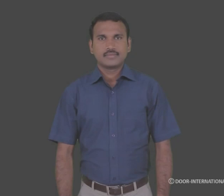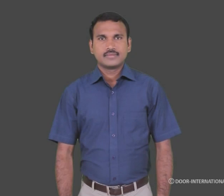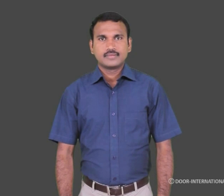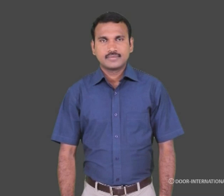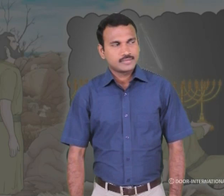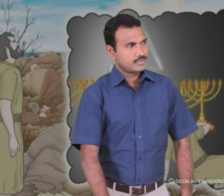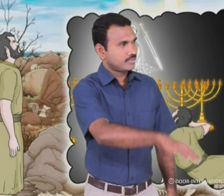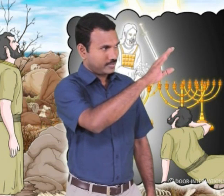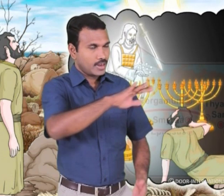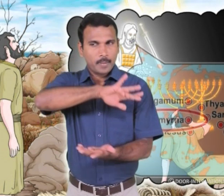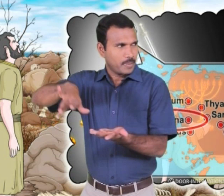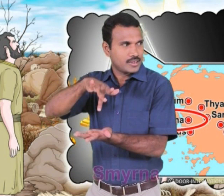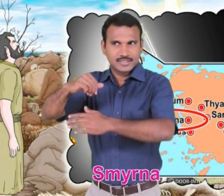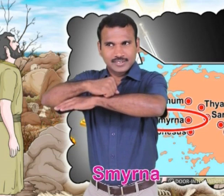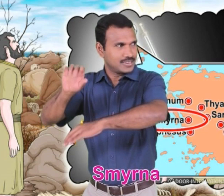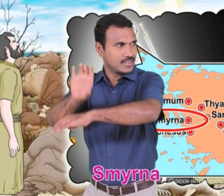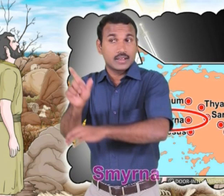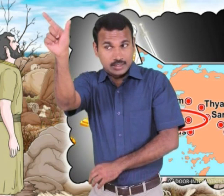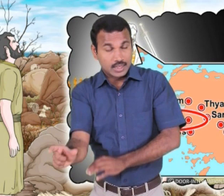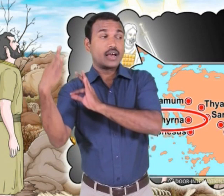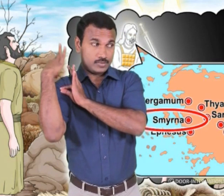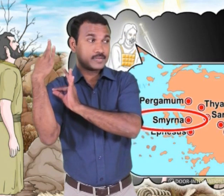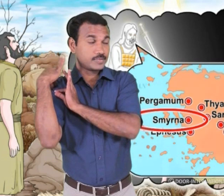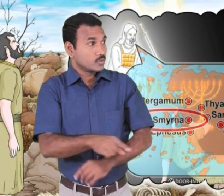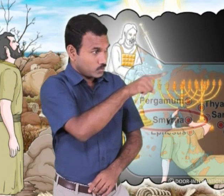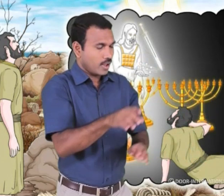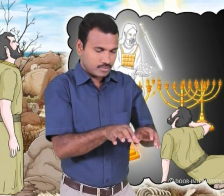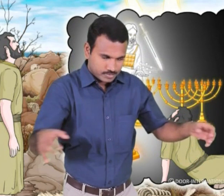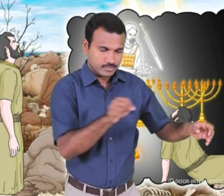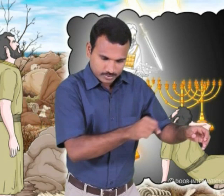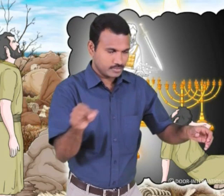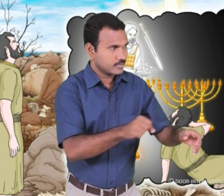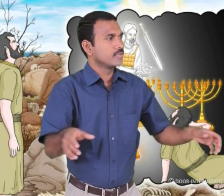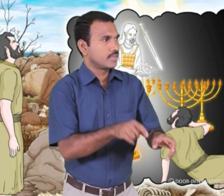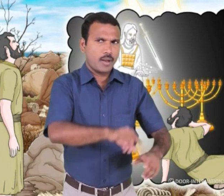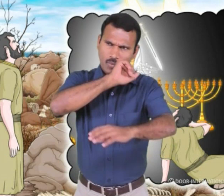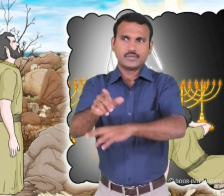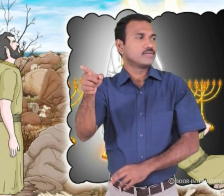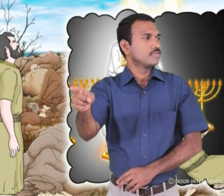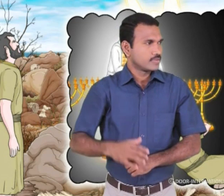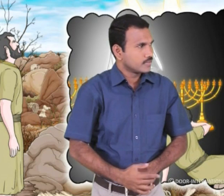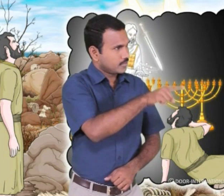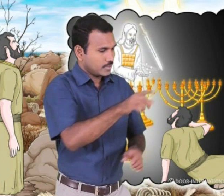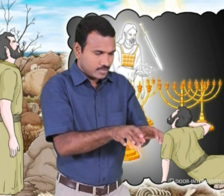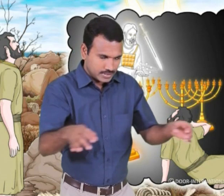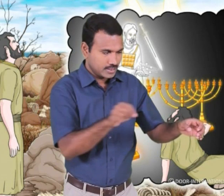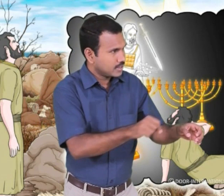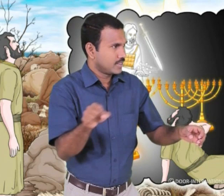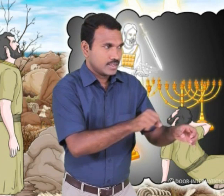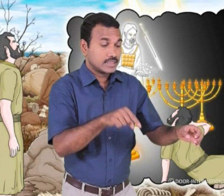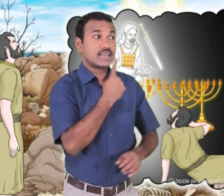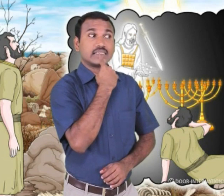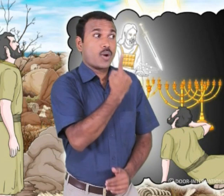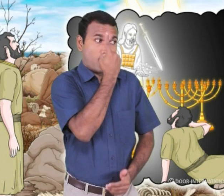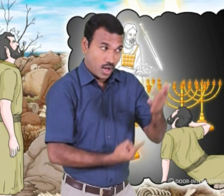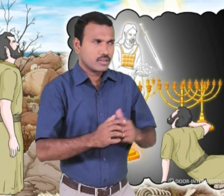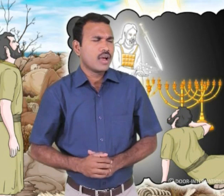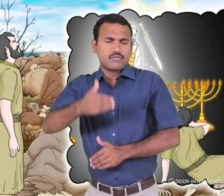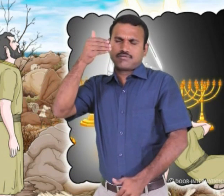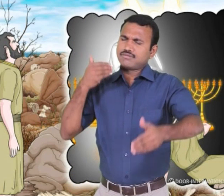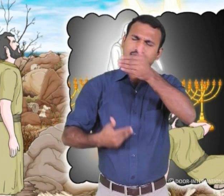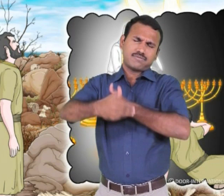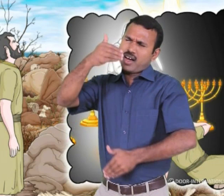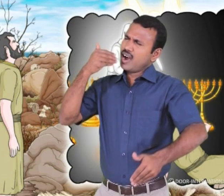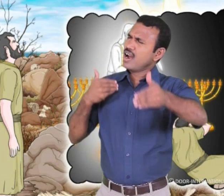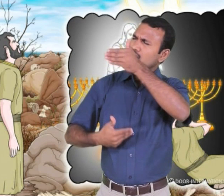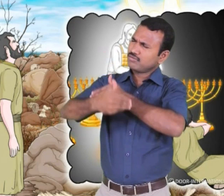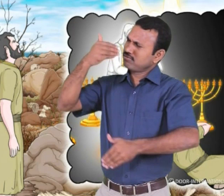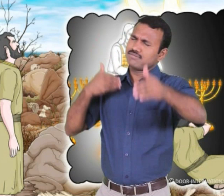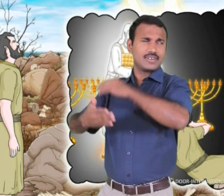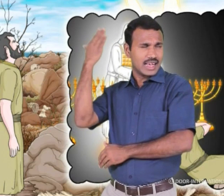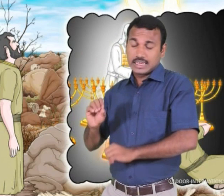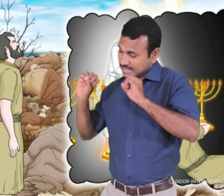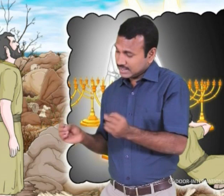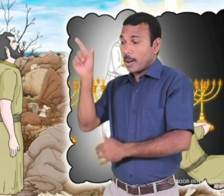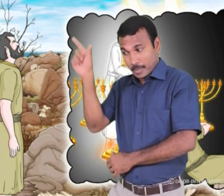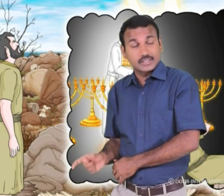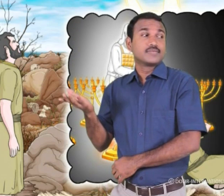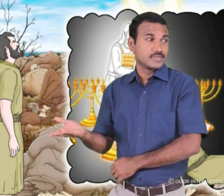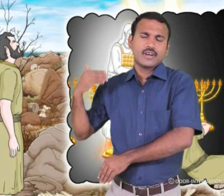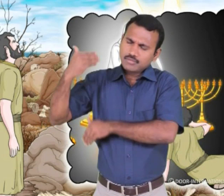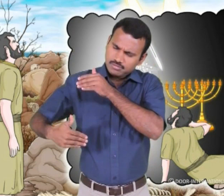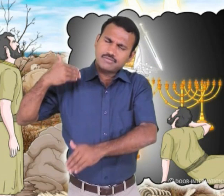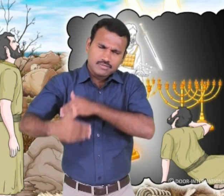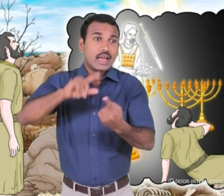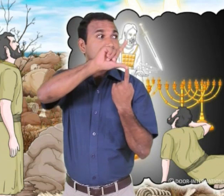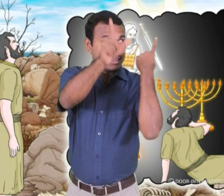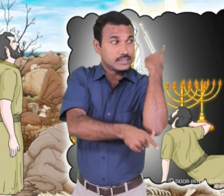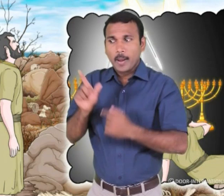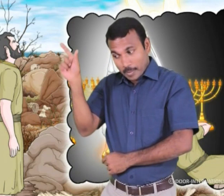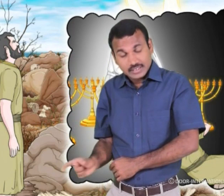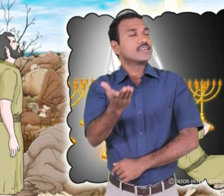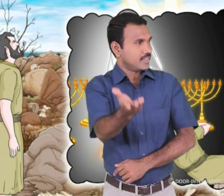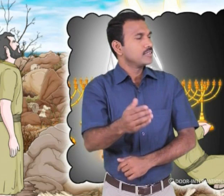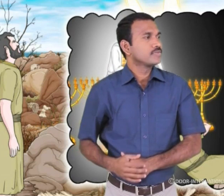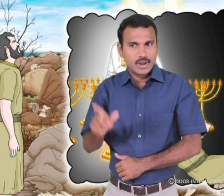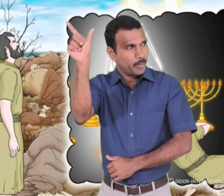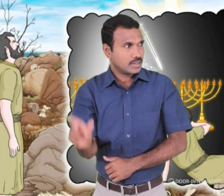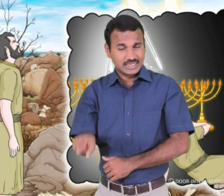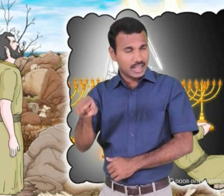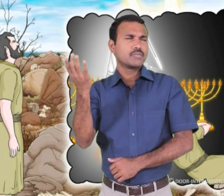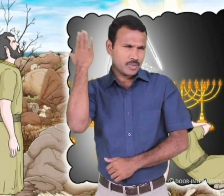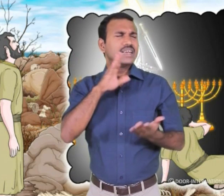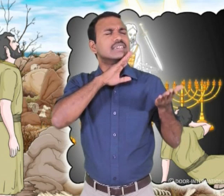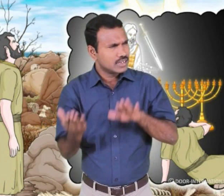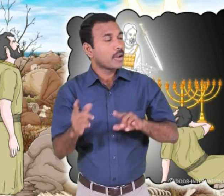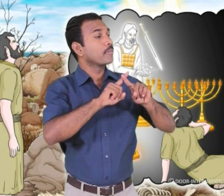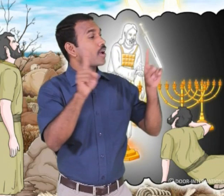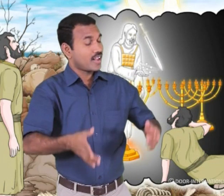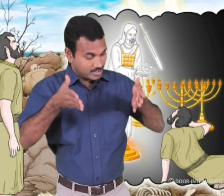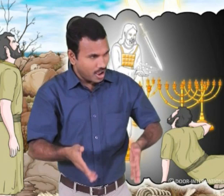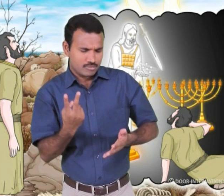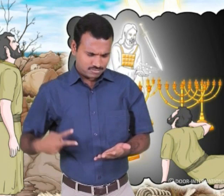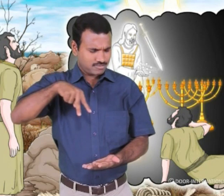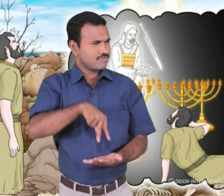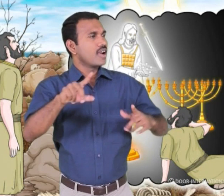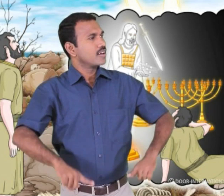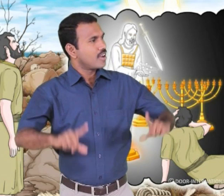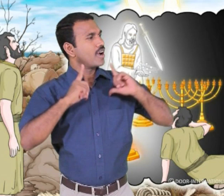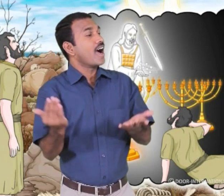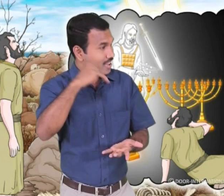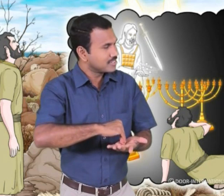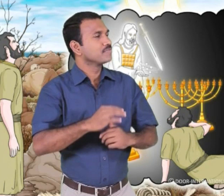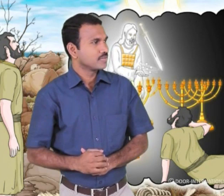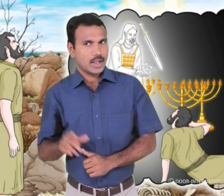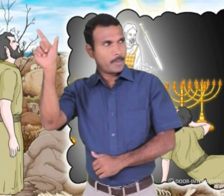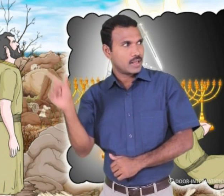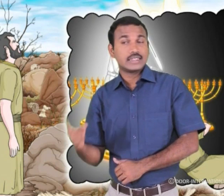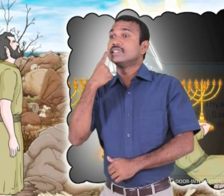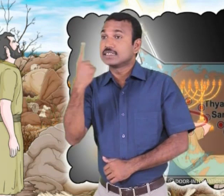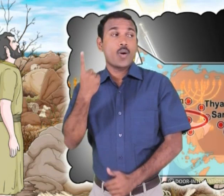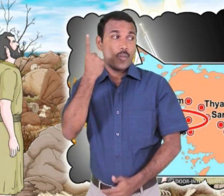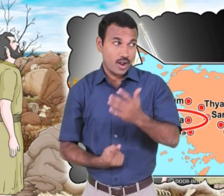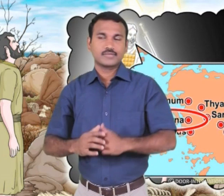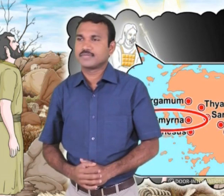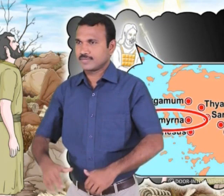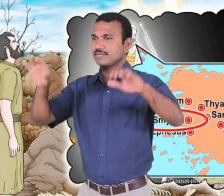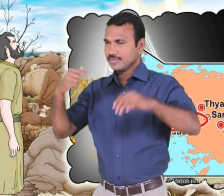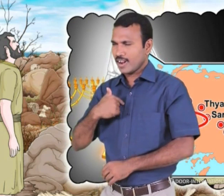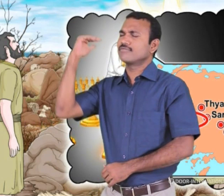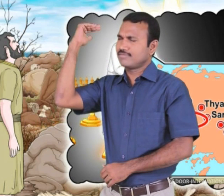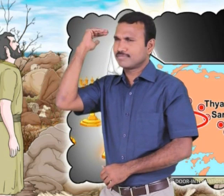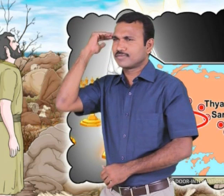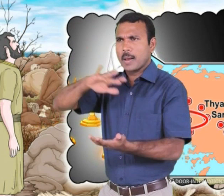To the angel of the church in Smyrna write: These are the words of the First and the Last, who died and returned to life.